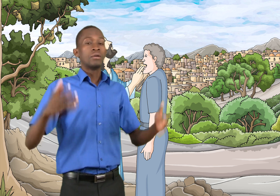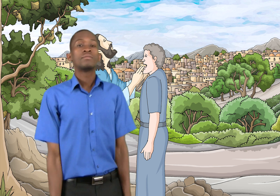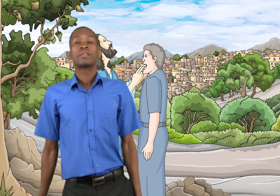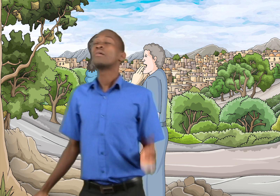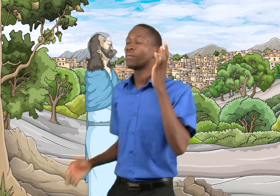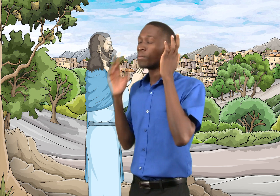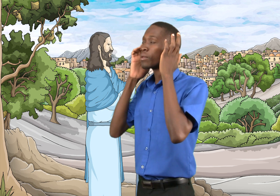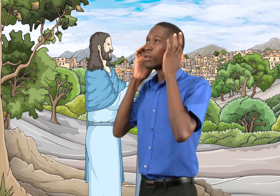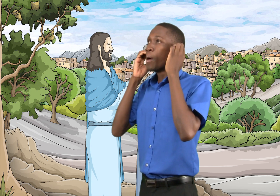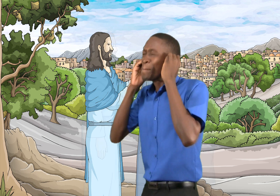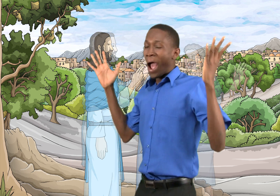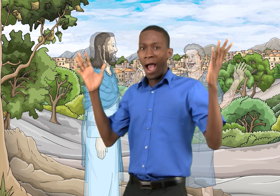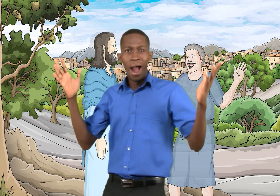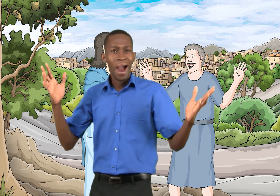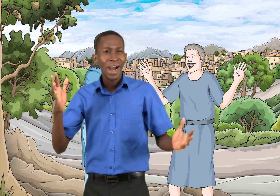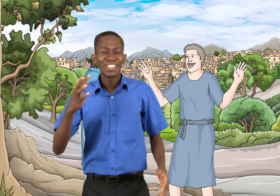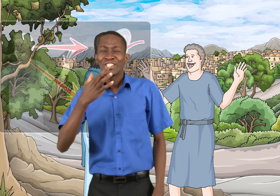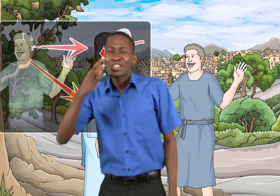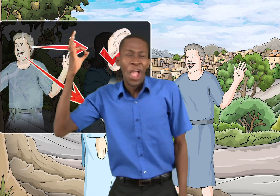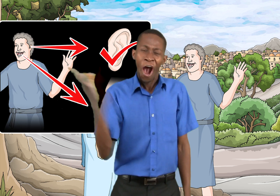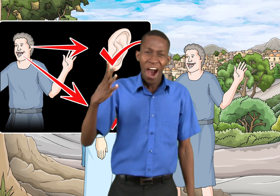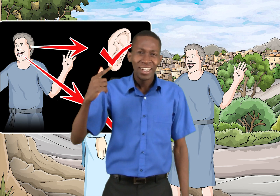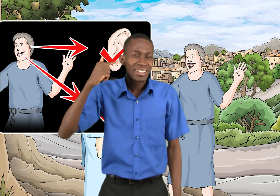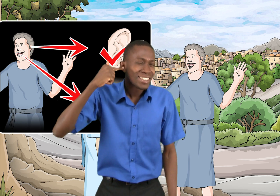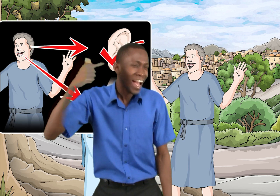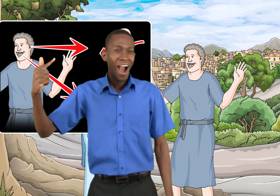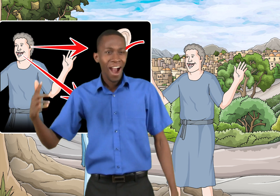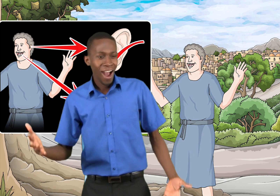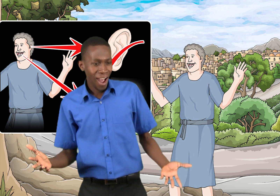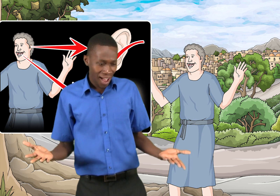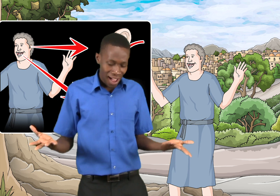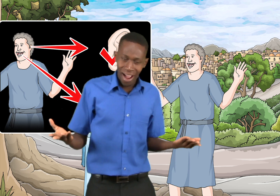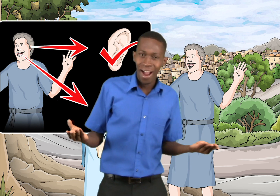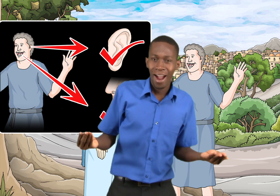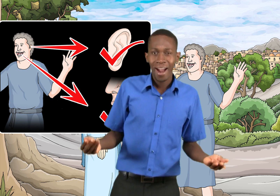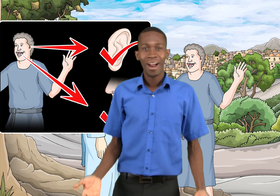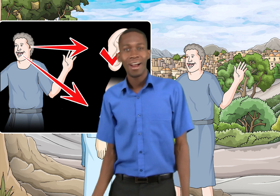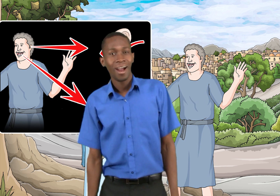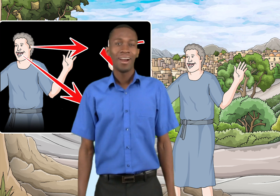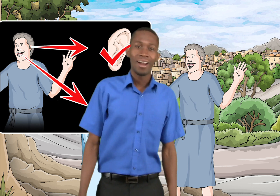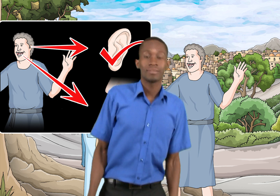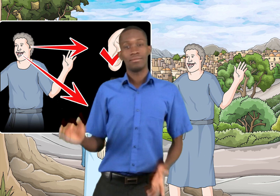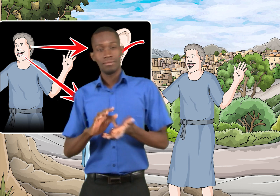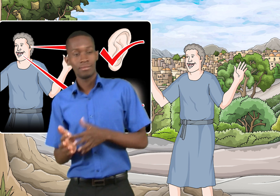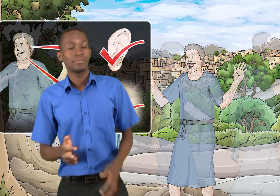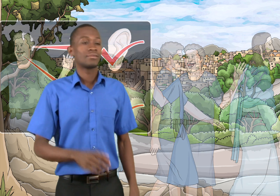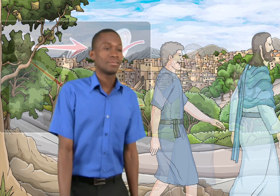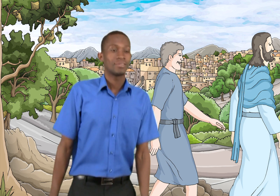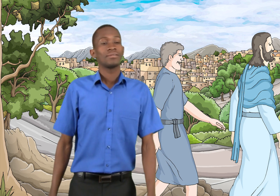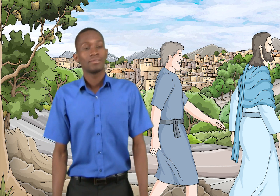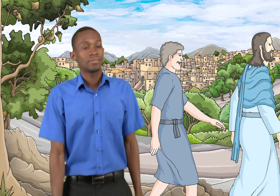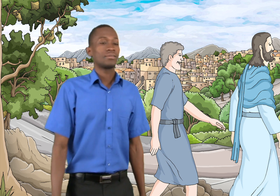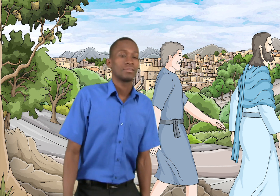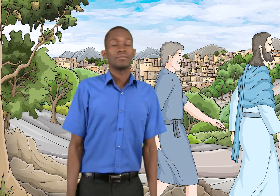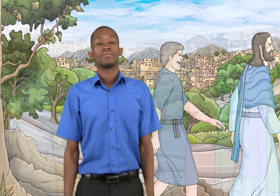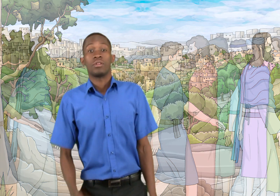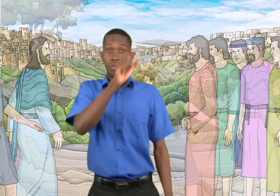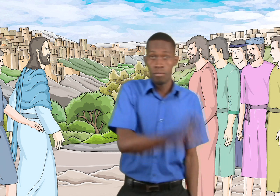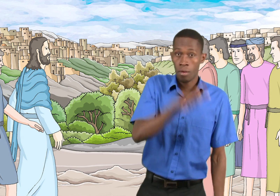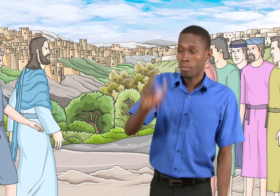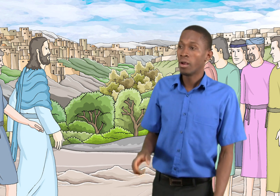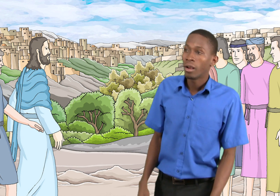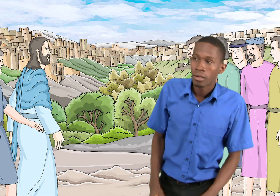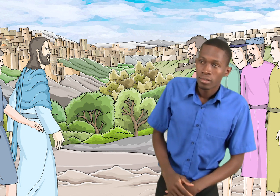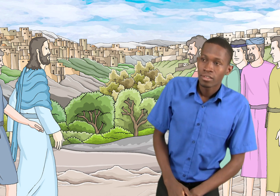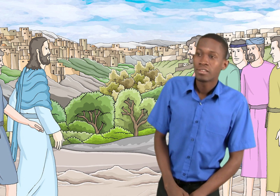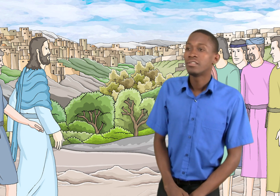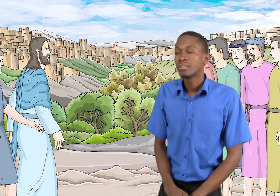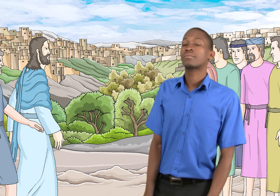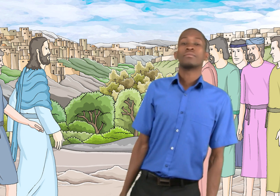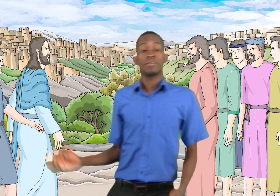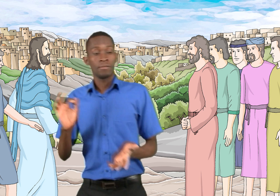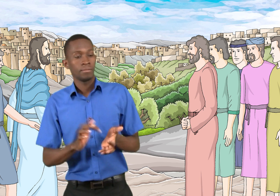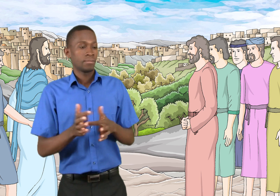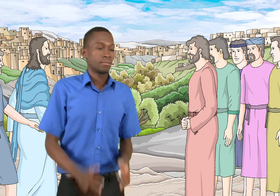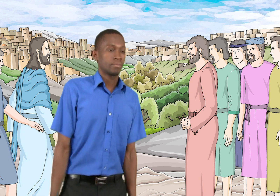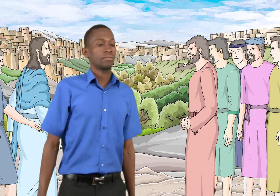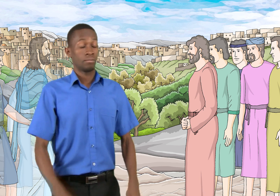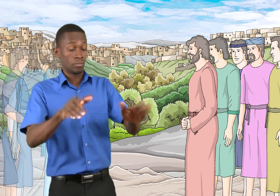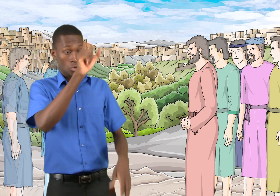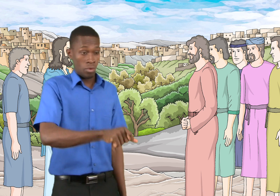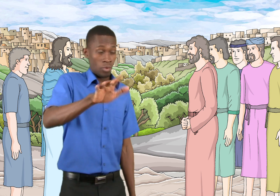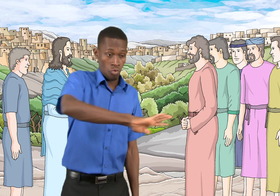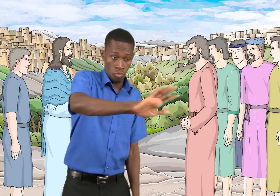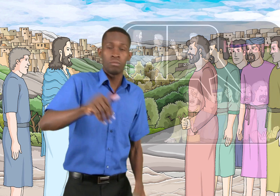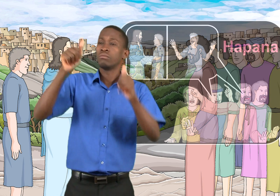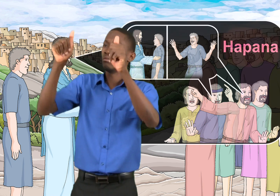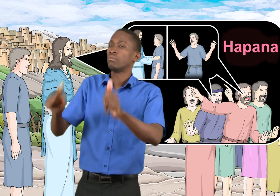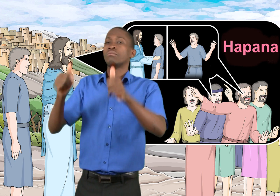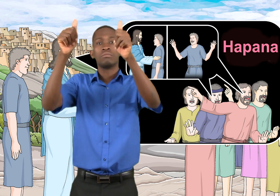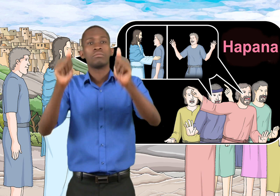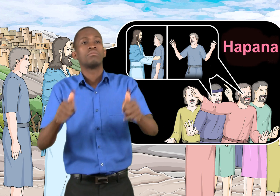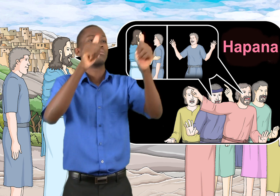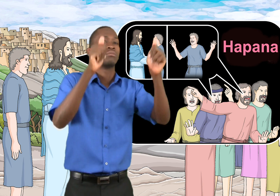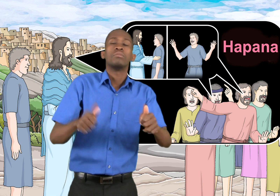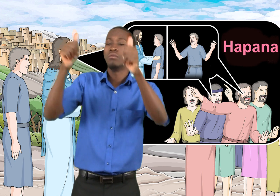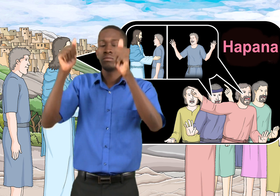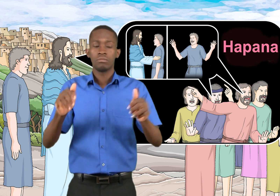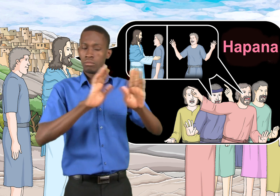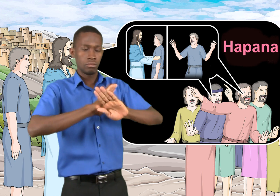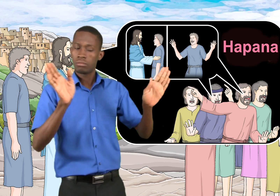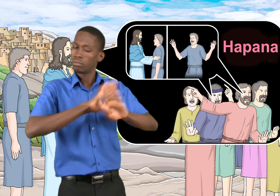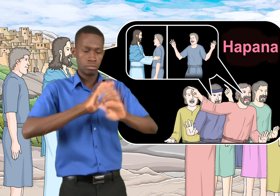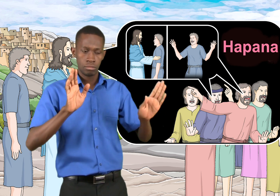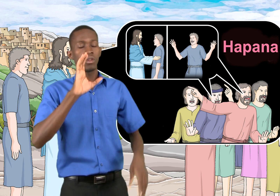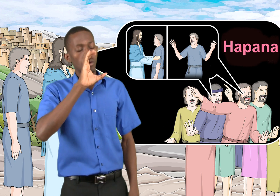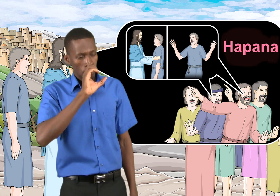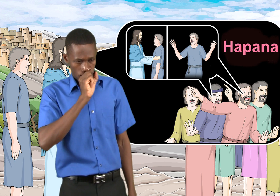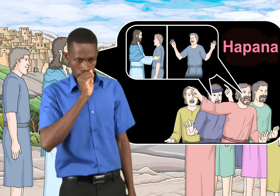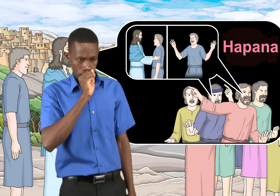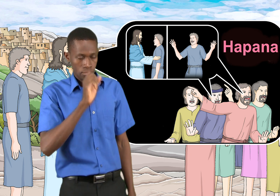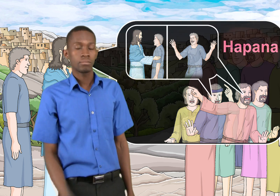Immediately the man’s ears were opened and his tongue was released, and he began to speak plainly.